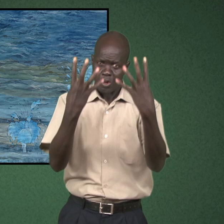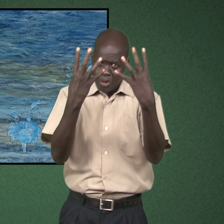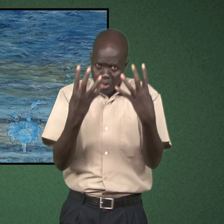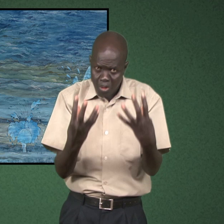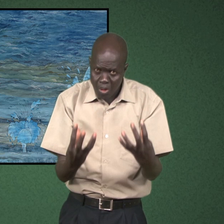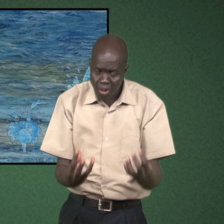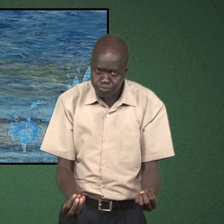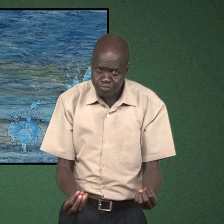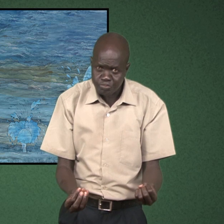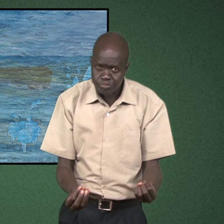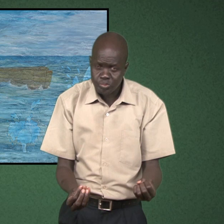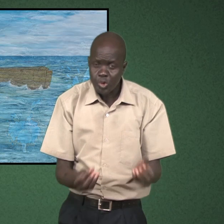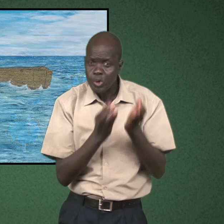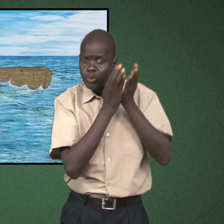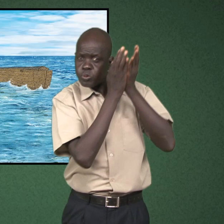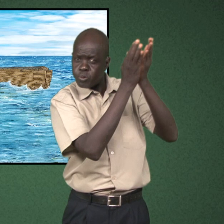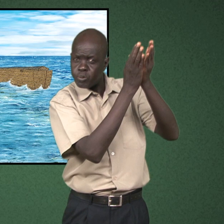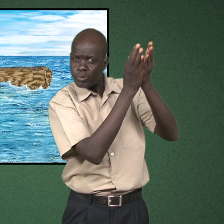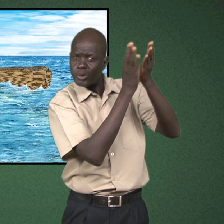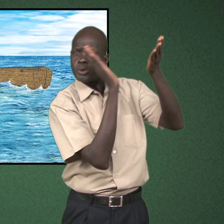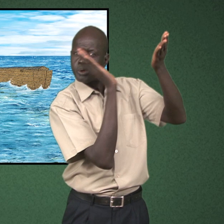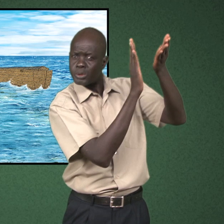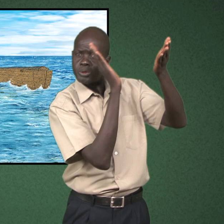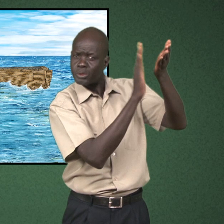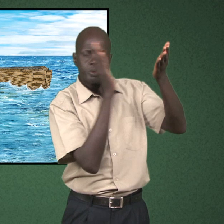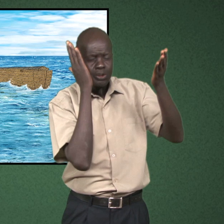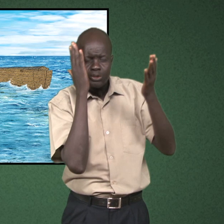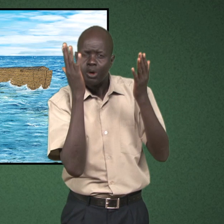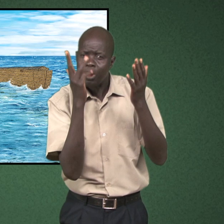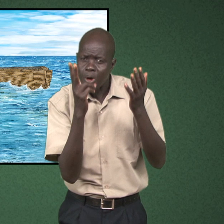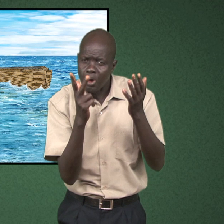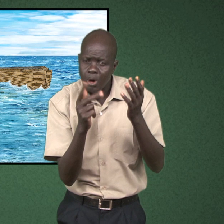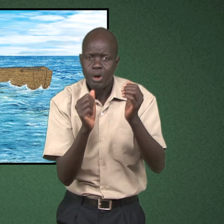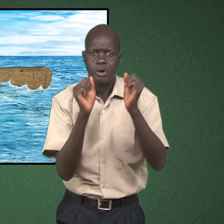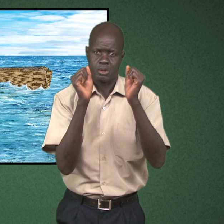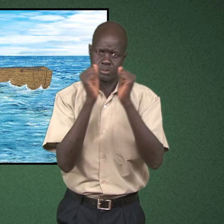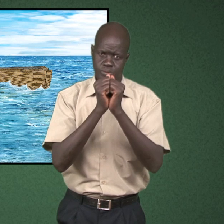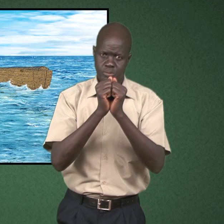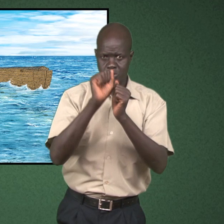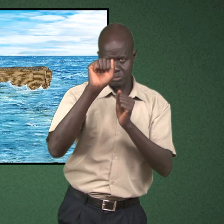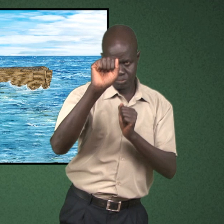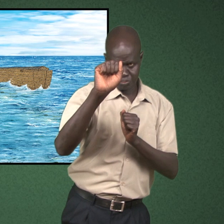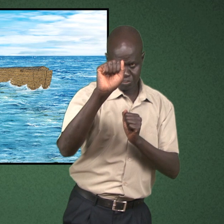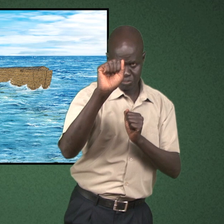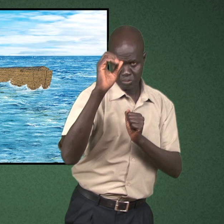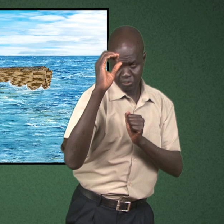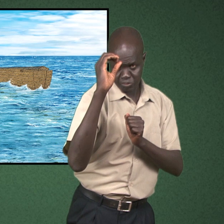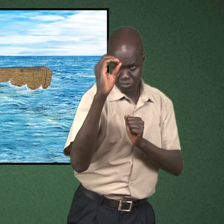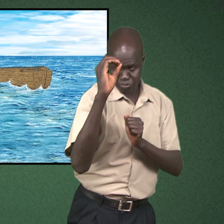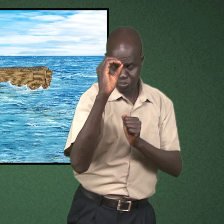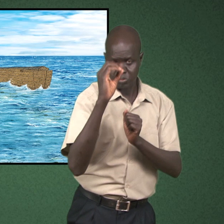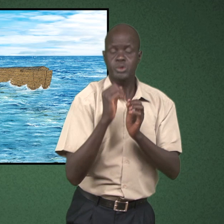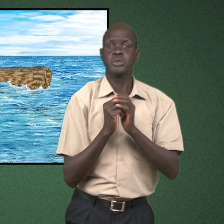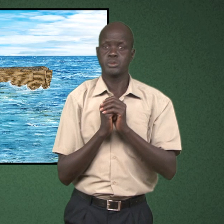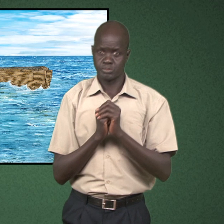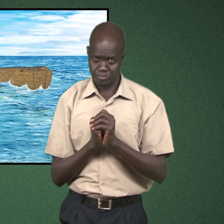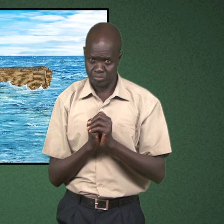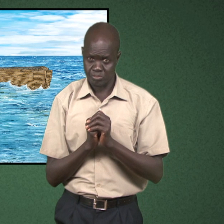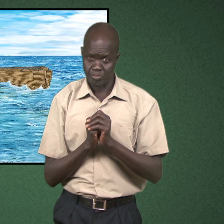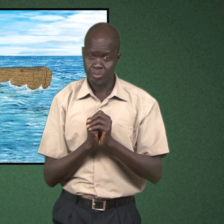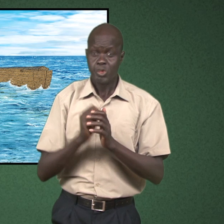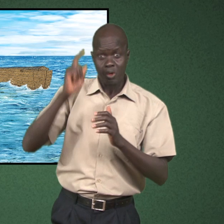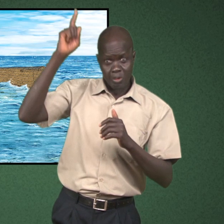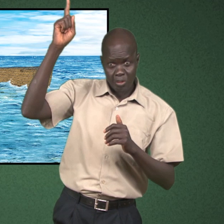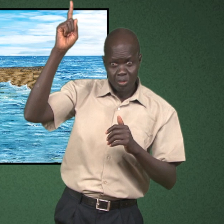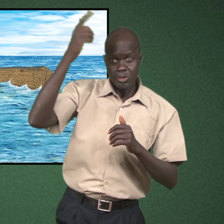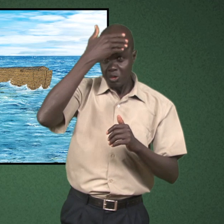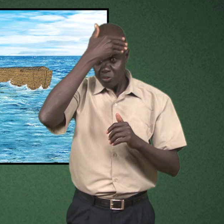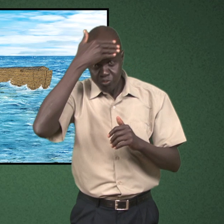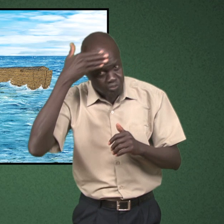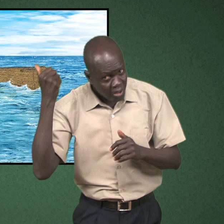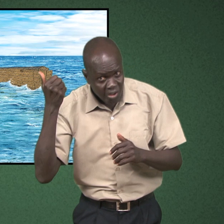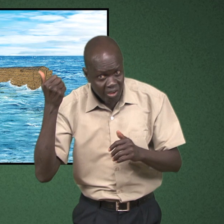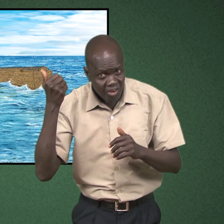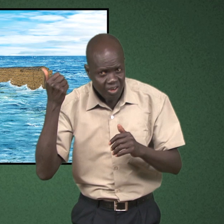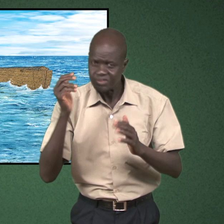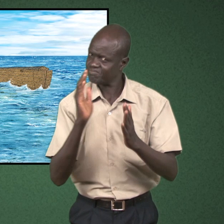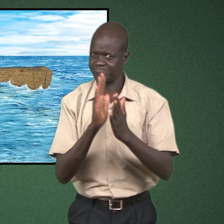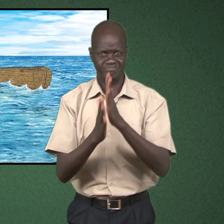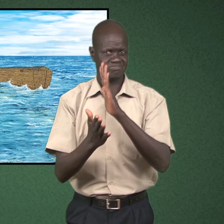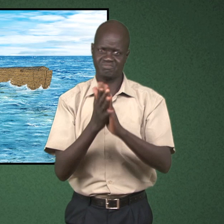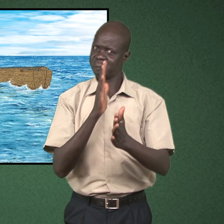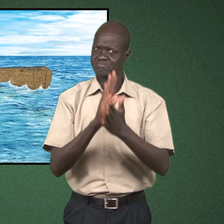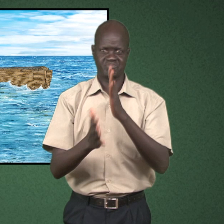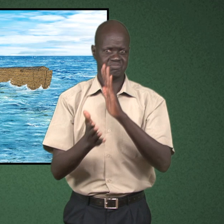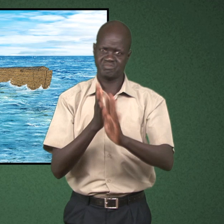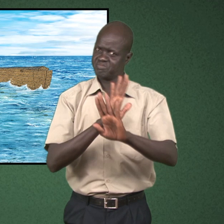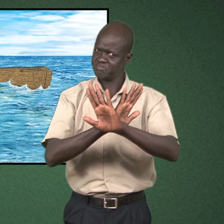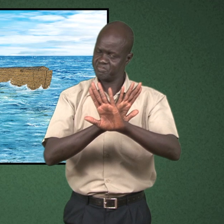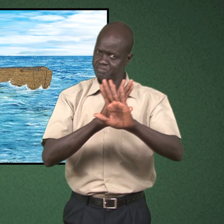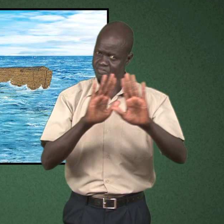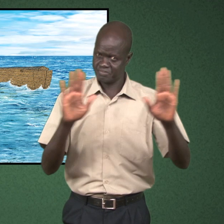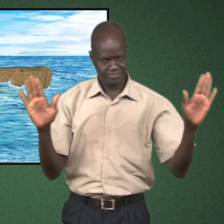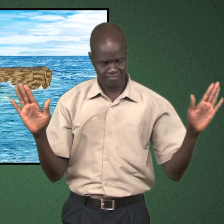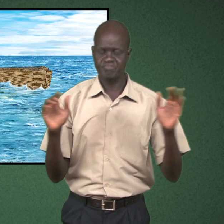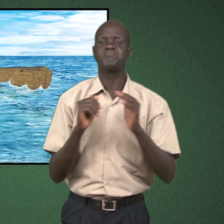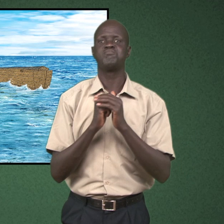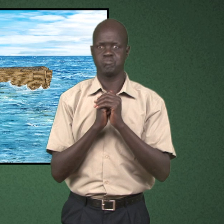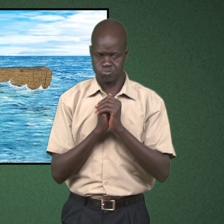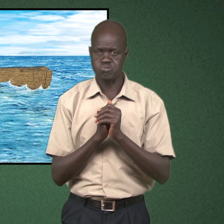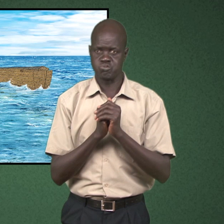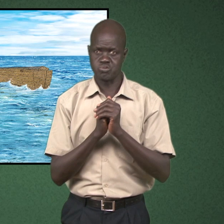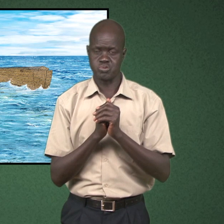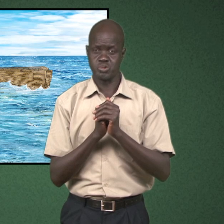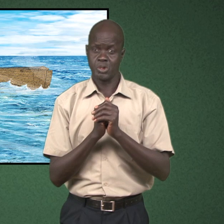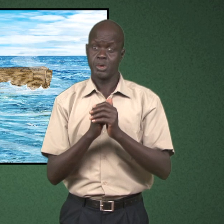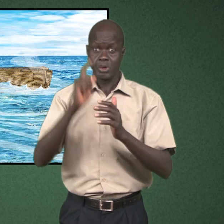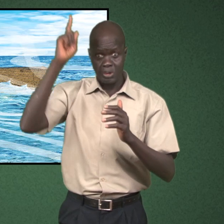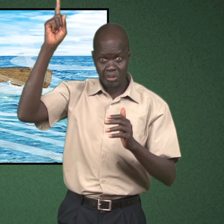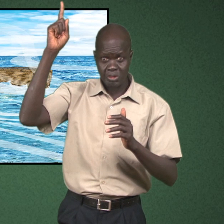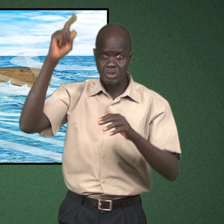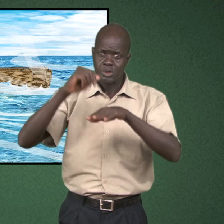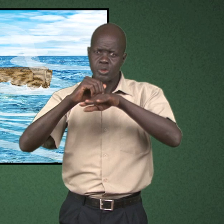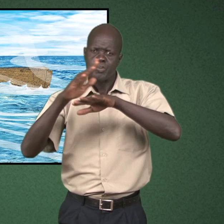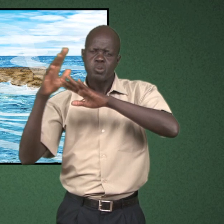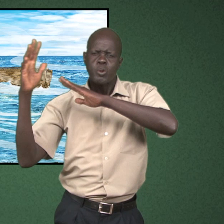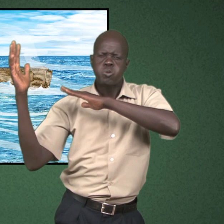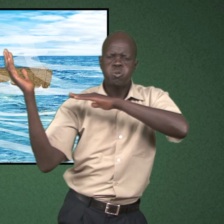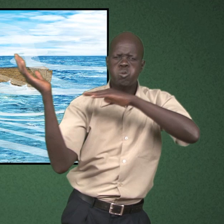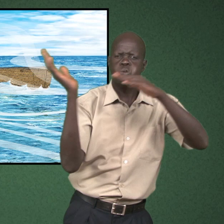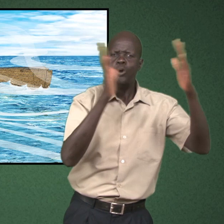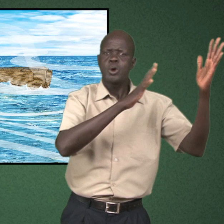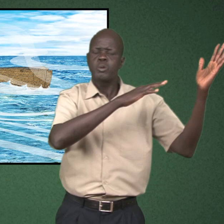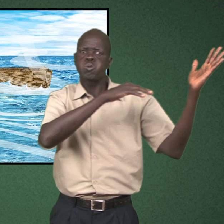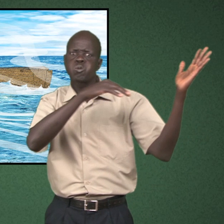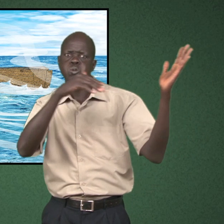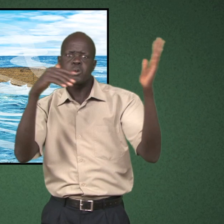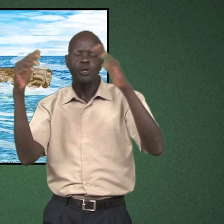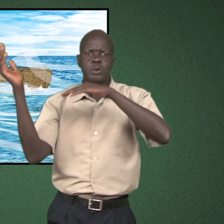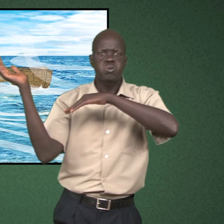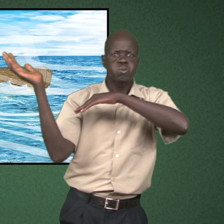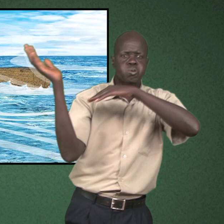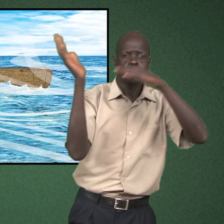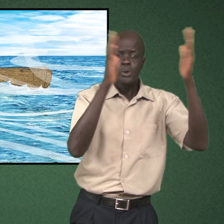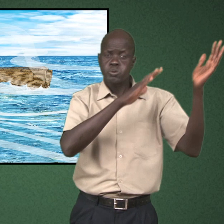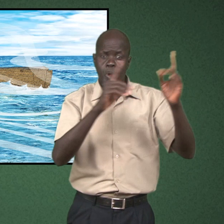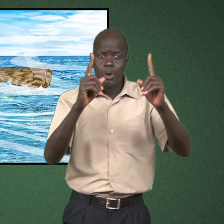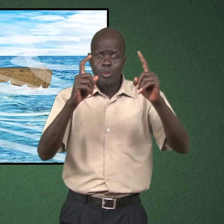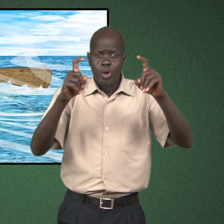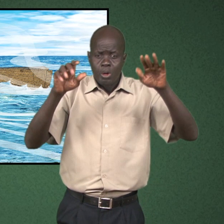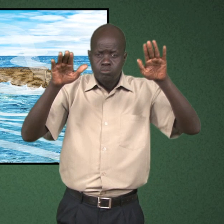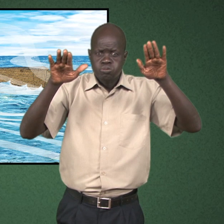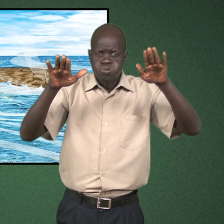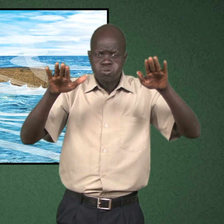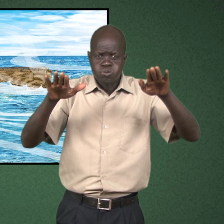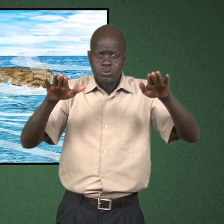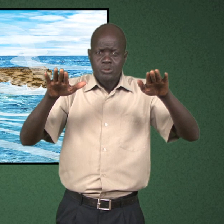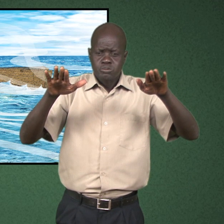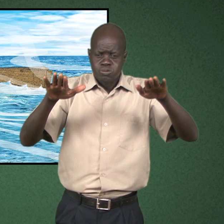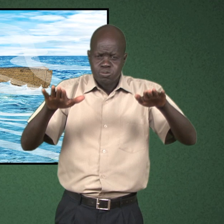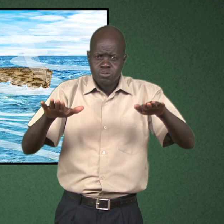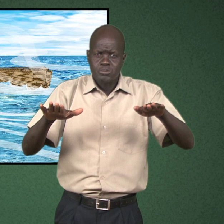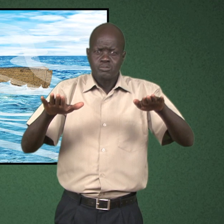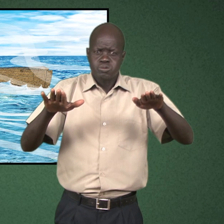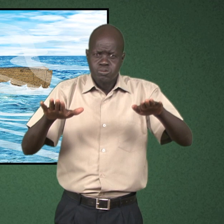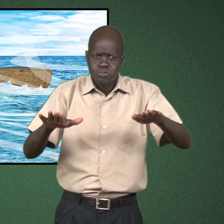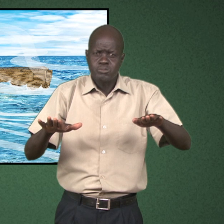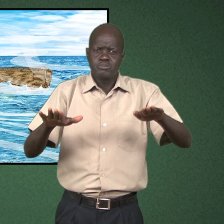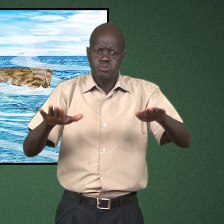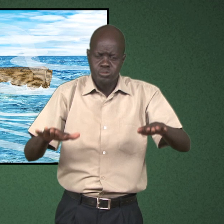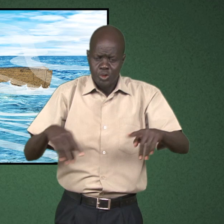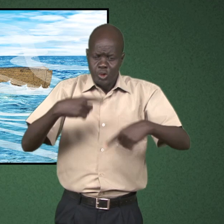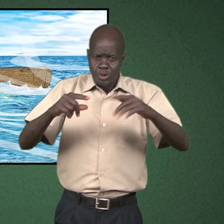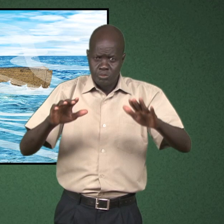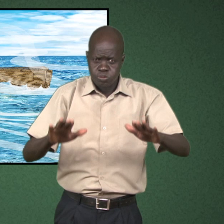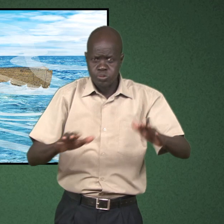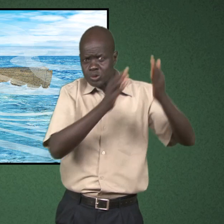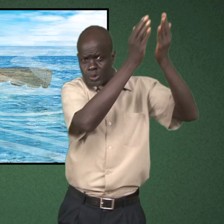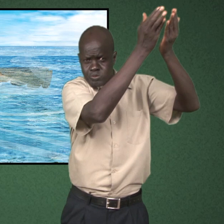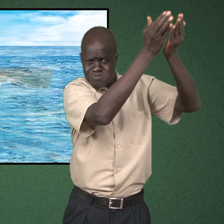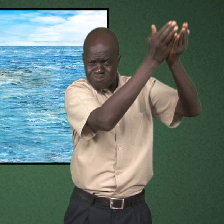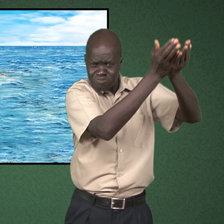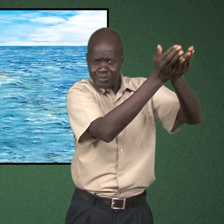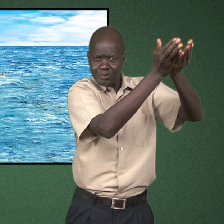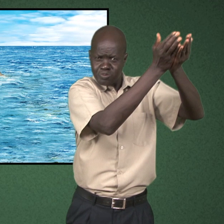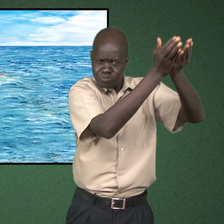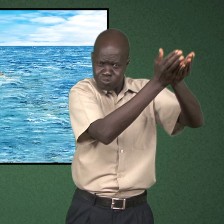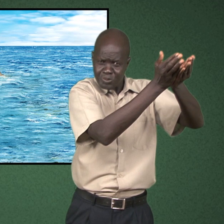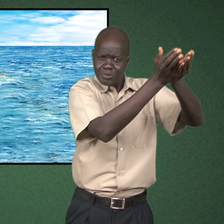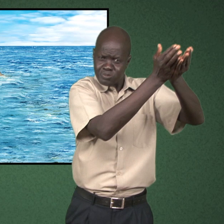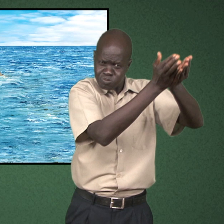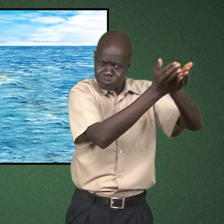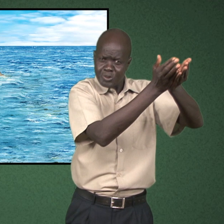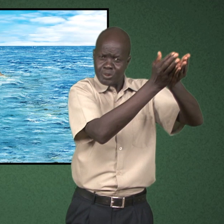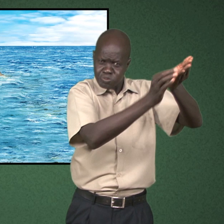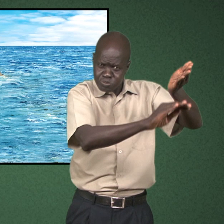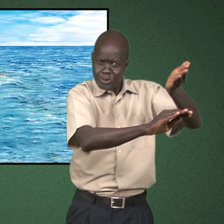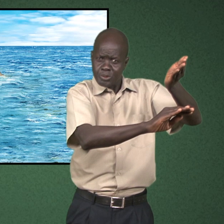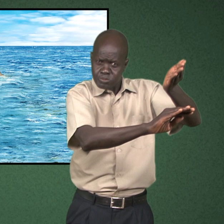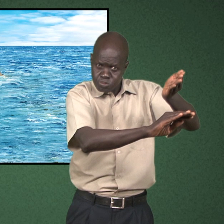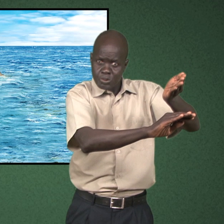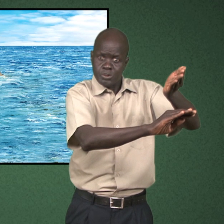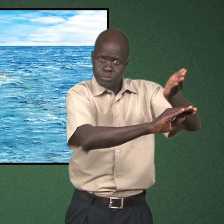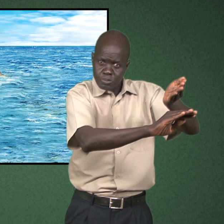And the waters prevailed upon the earth for 150 days. But God remembered Noah and all the animals and livestock that were with him in the ark. And God sent a wind over the earth, and the waters began to subside. The springs of the deep and the floodgates of the heavens were closed, and the rain from the sky was restrained. The waters receded steadily from the earth, and after 150 days the waters had gone down.